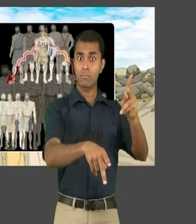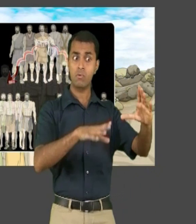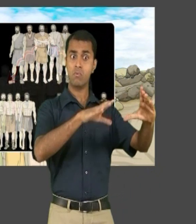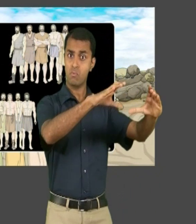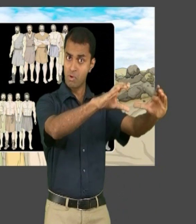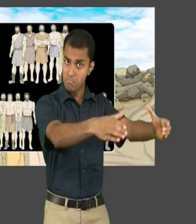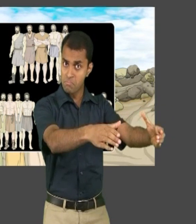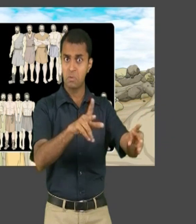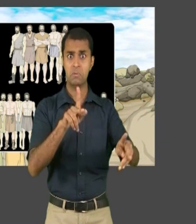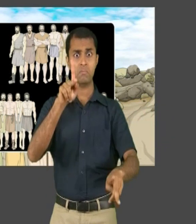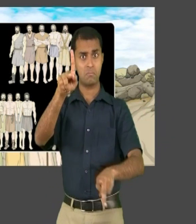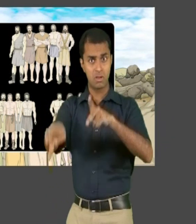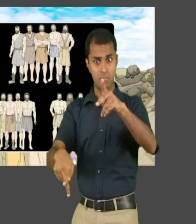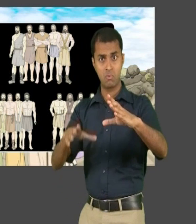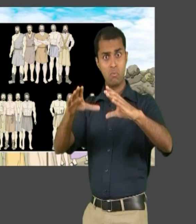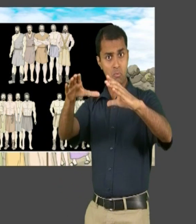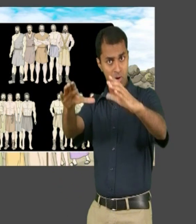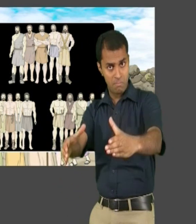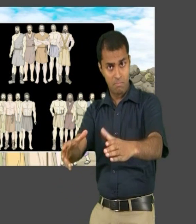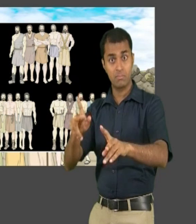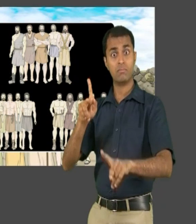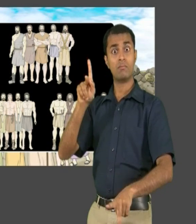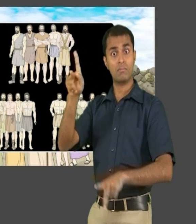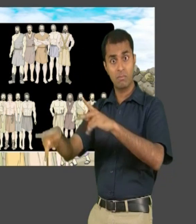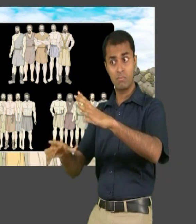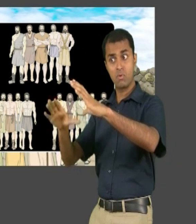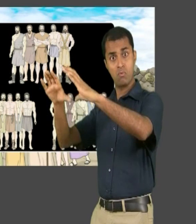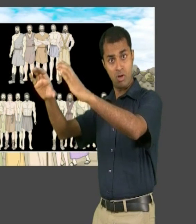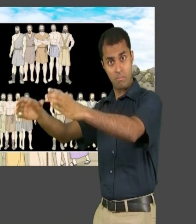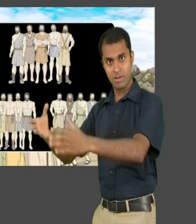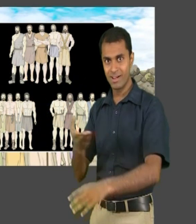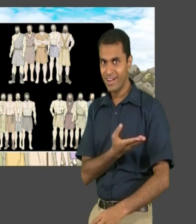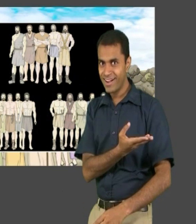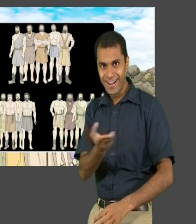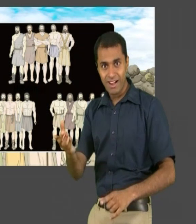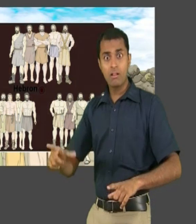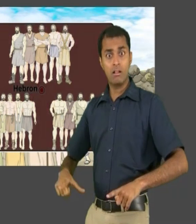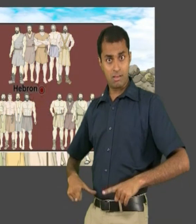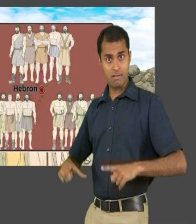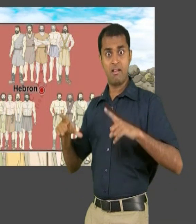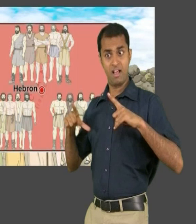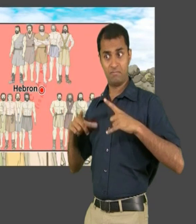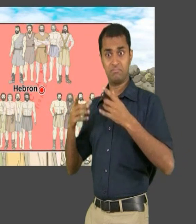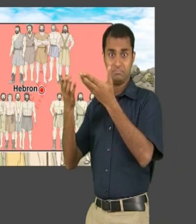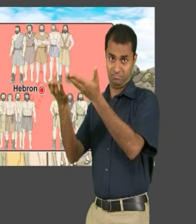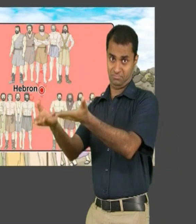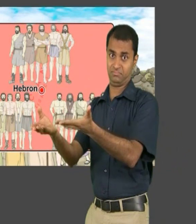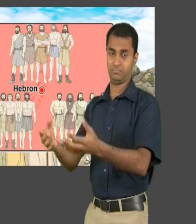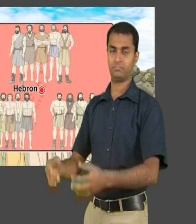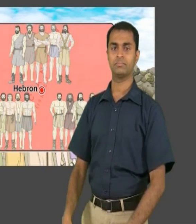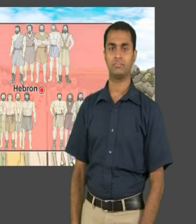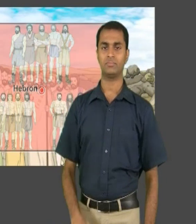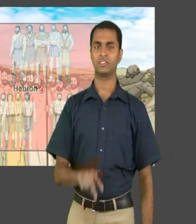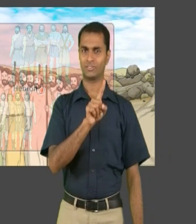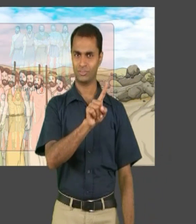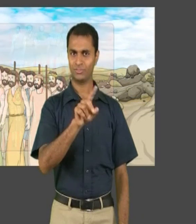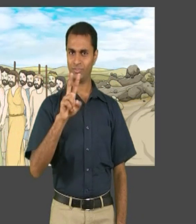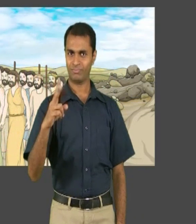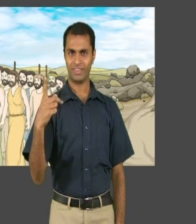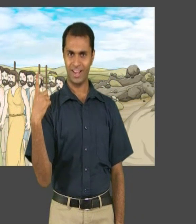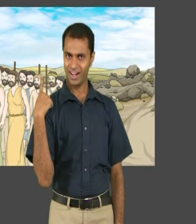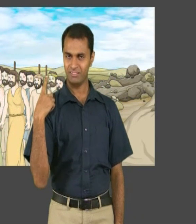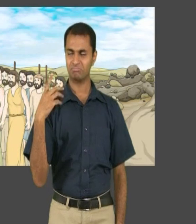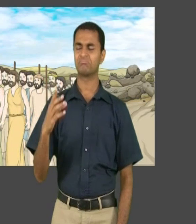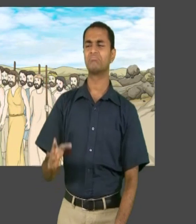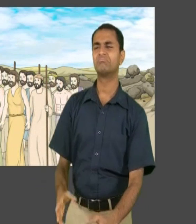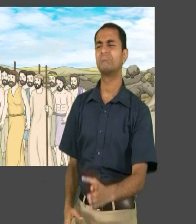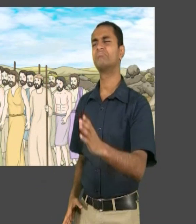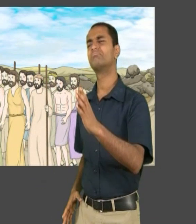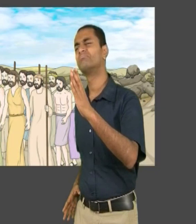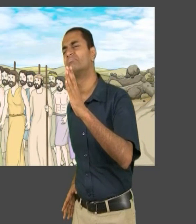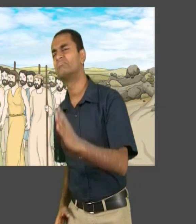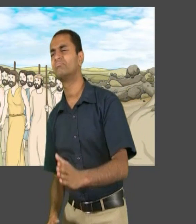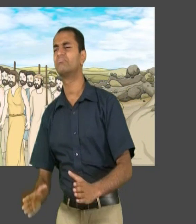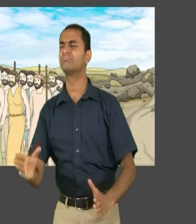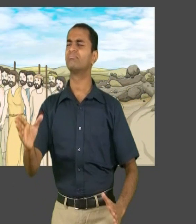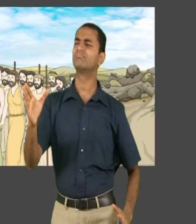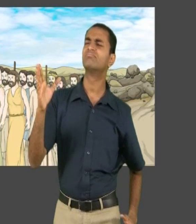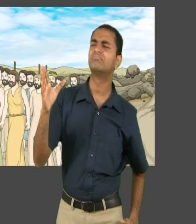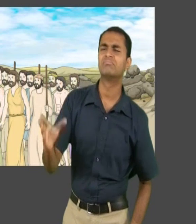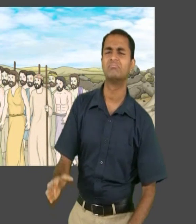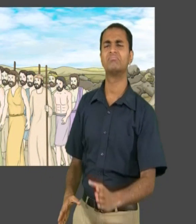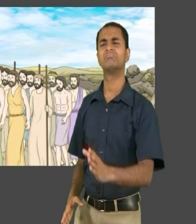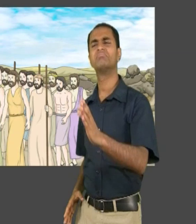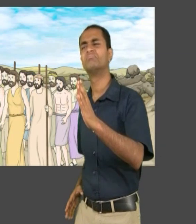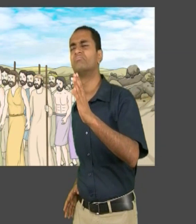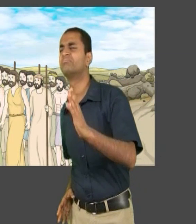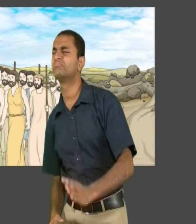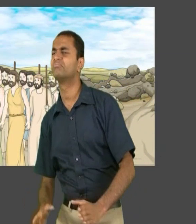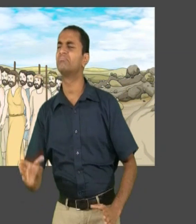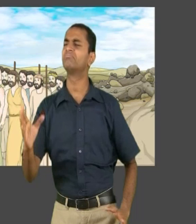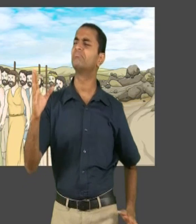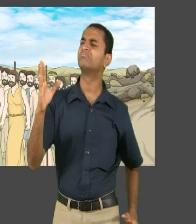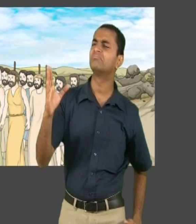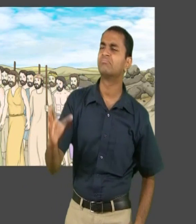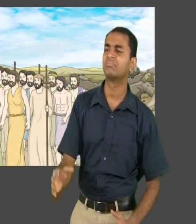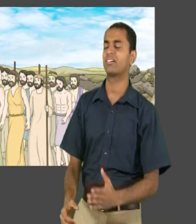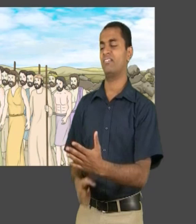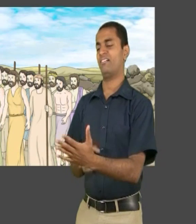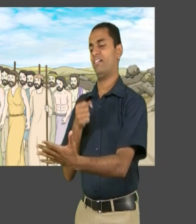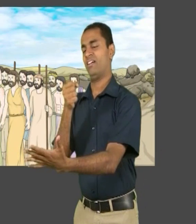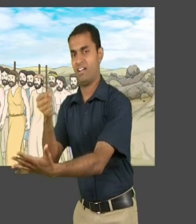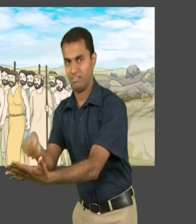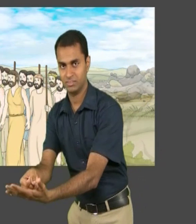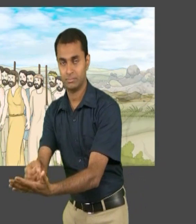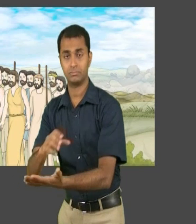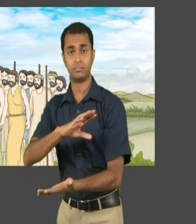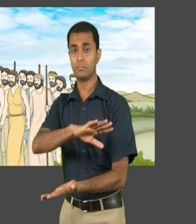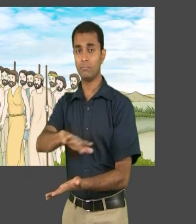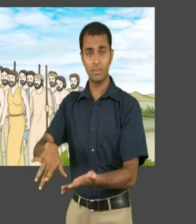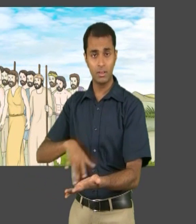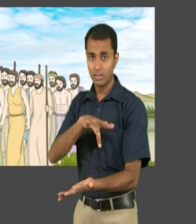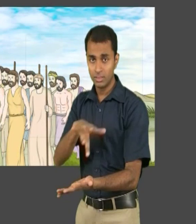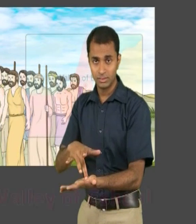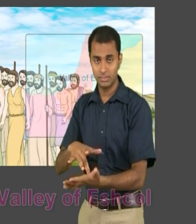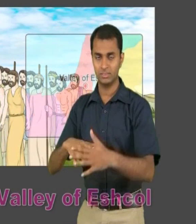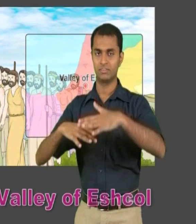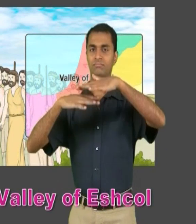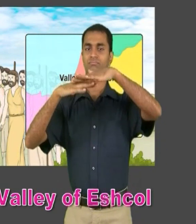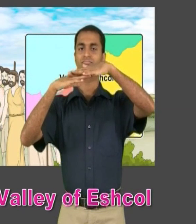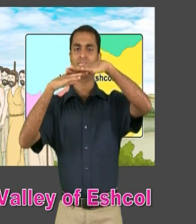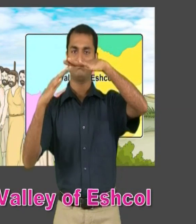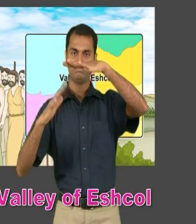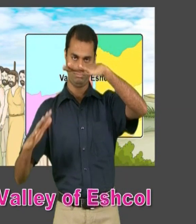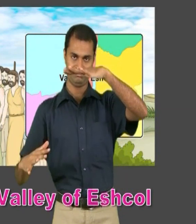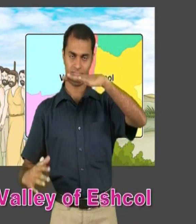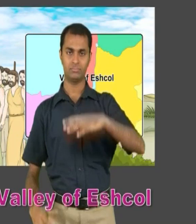It had been built seven years before Zoan in Egypt.